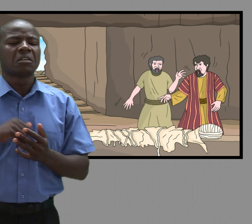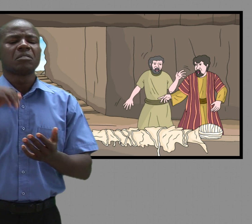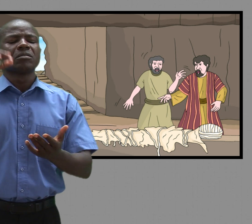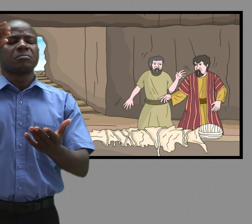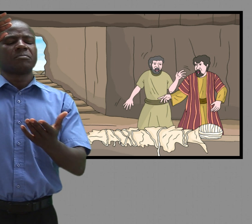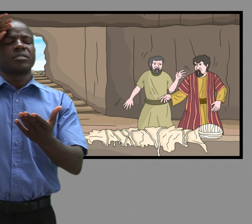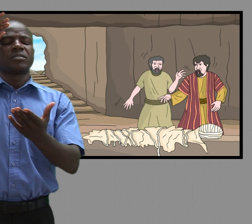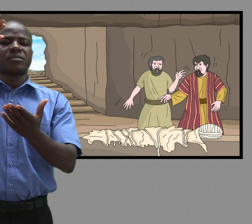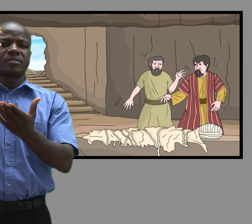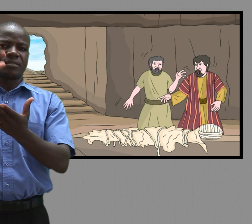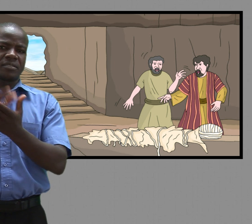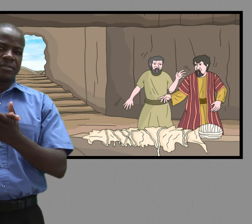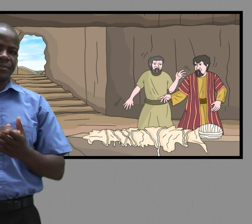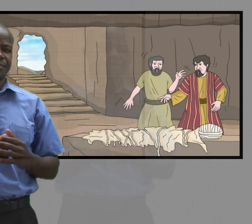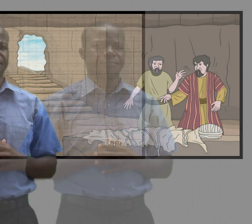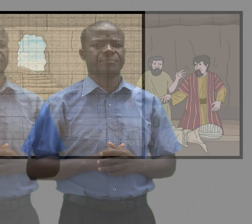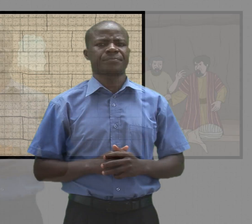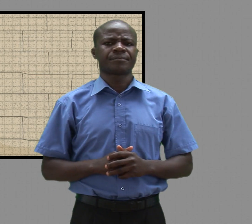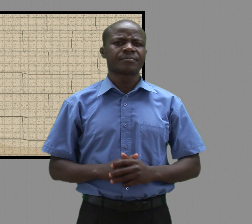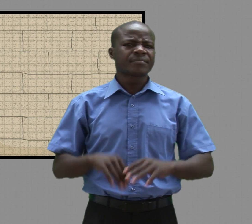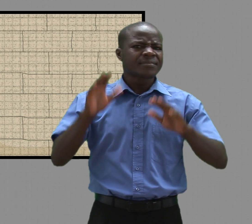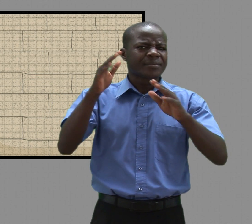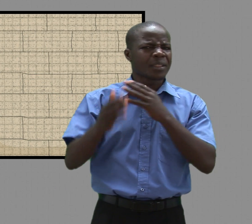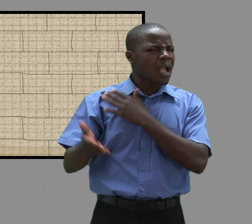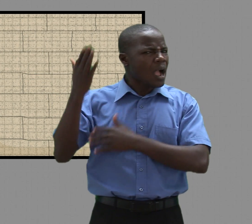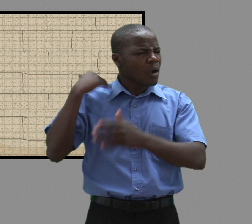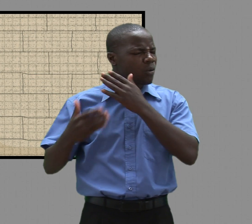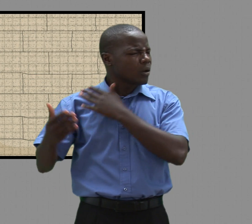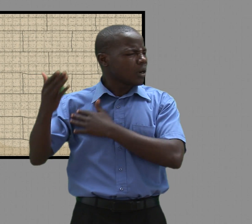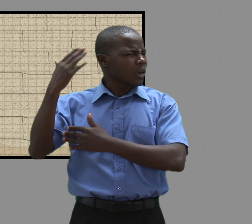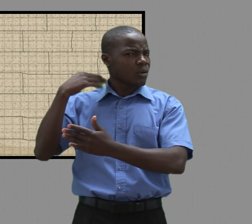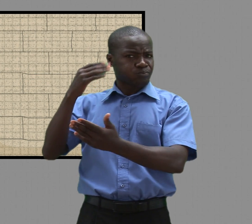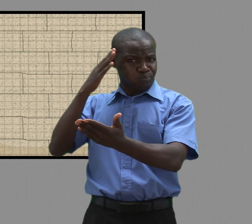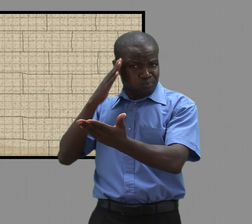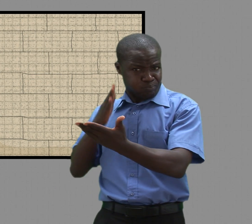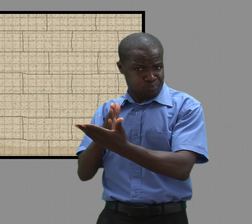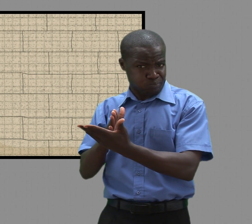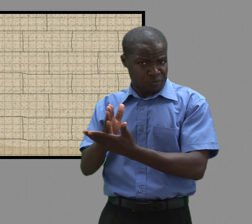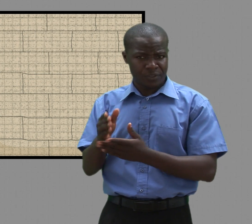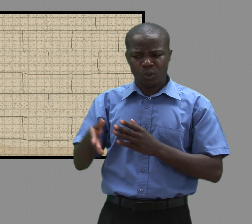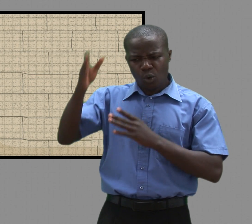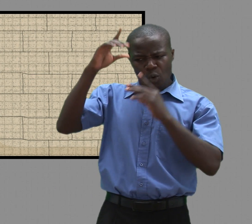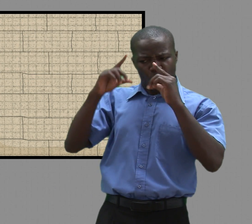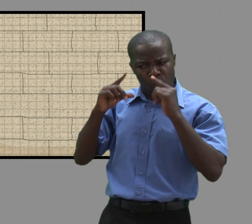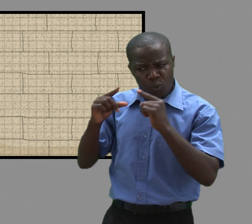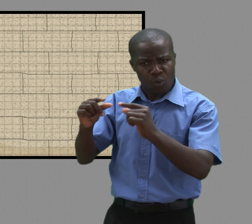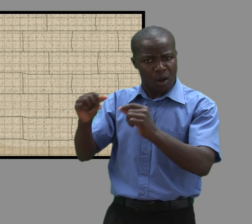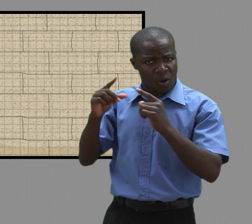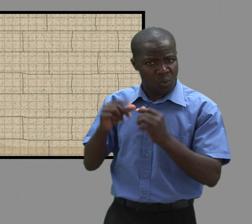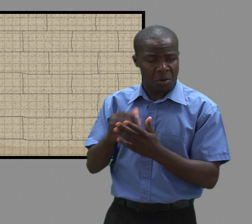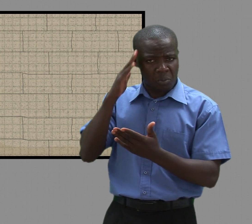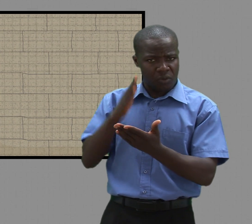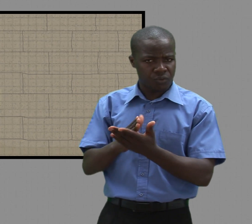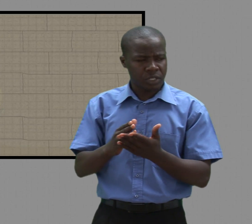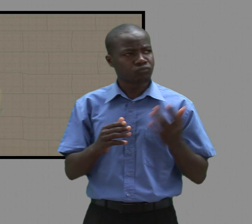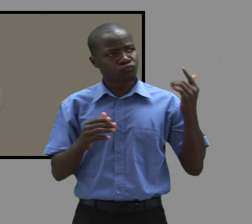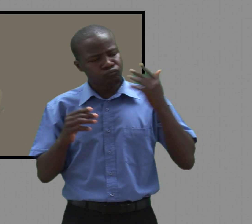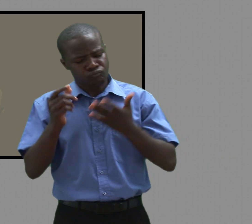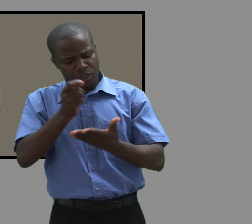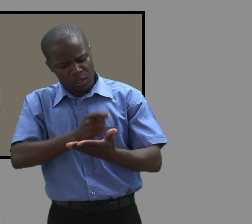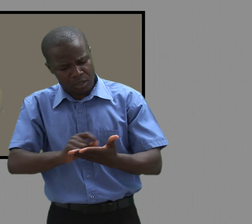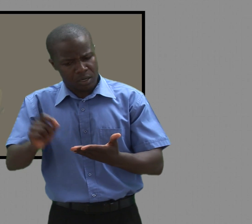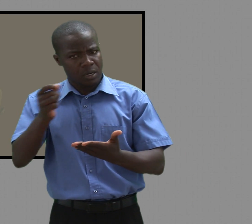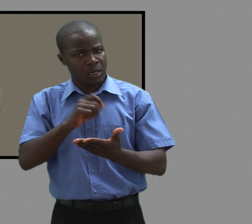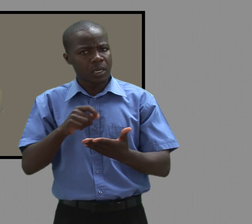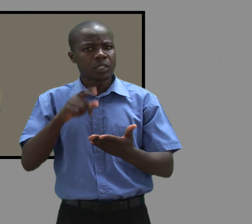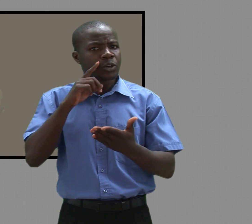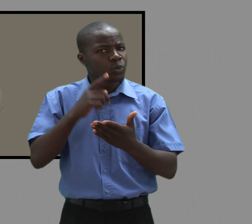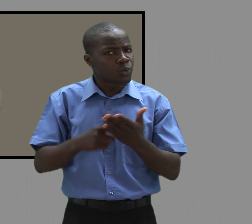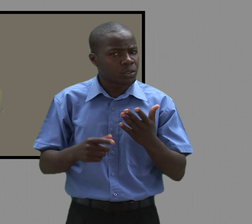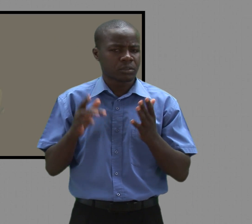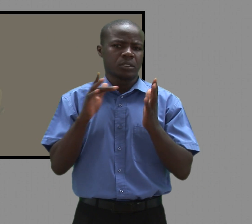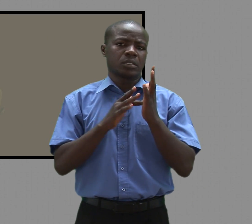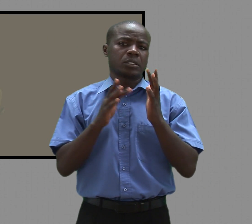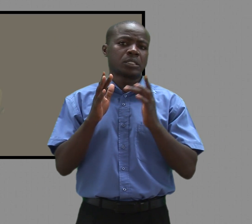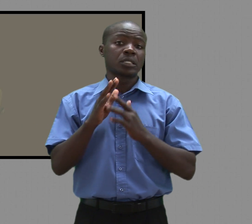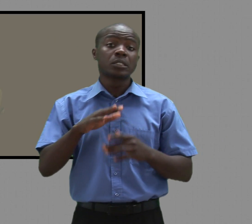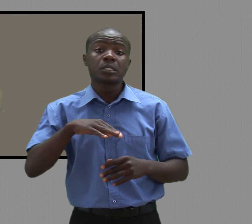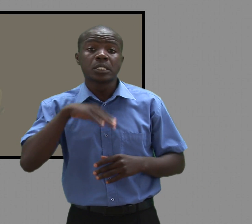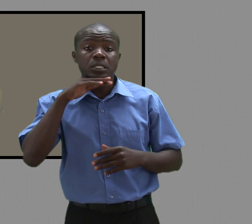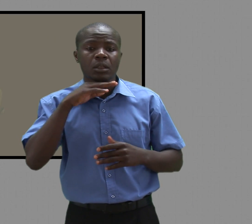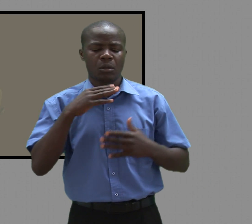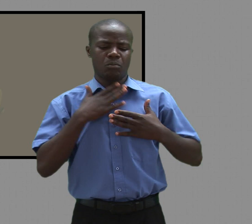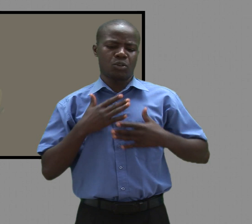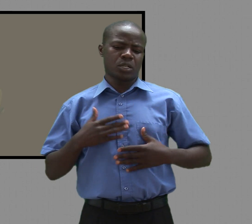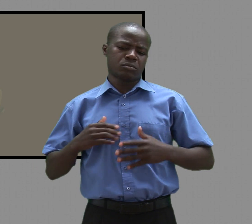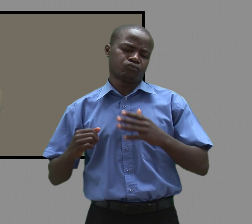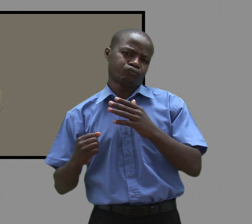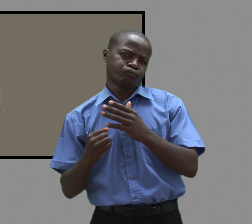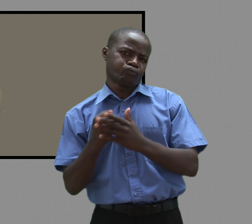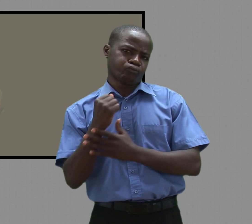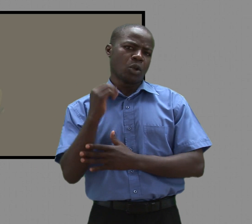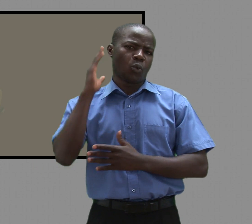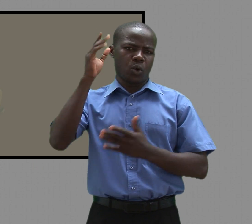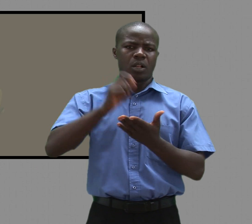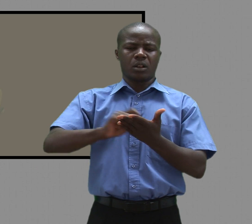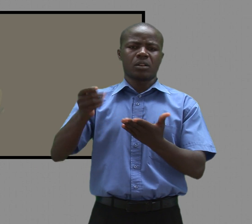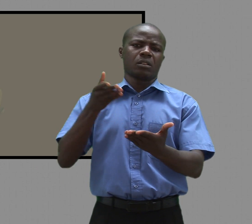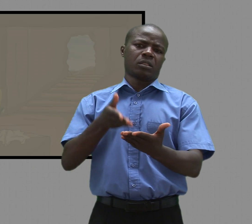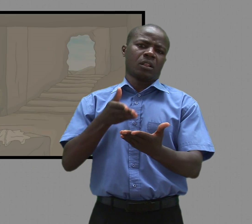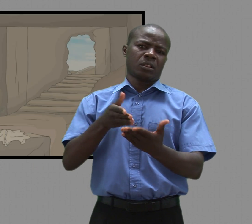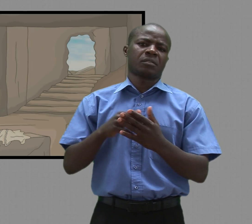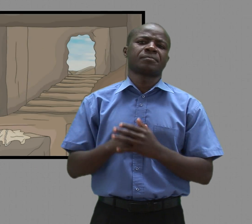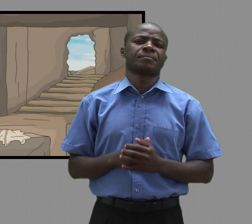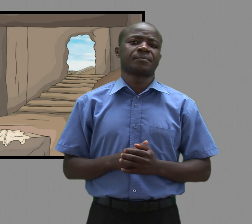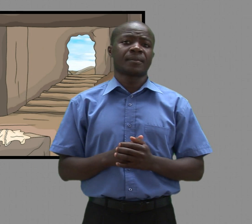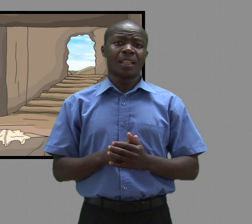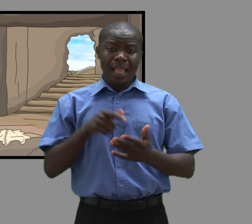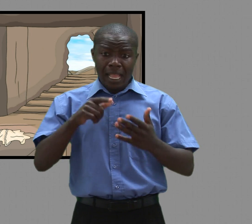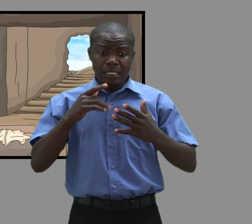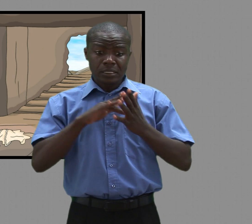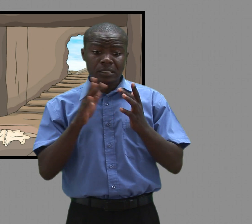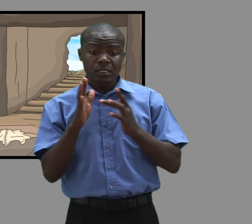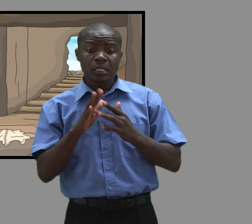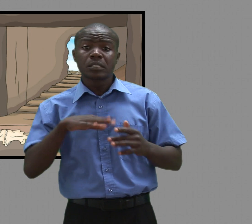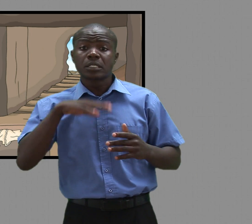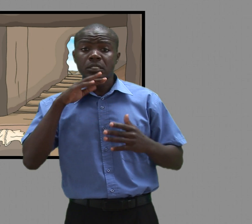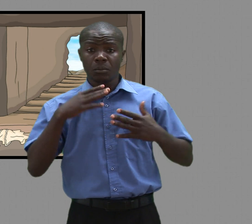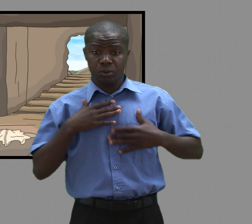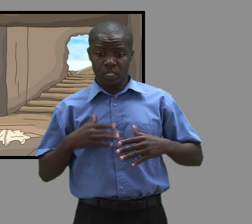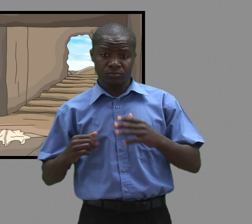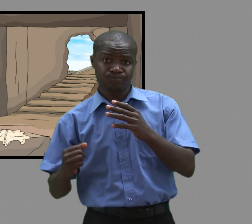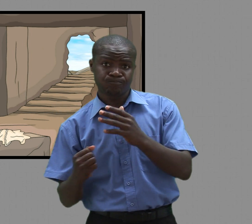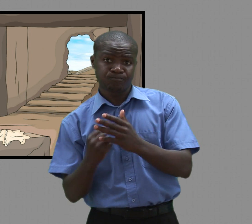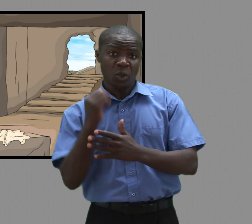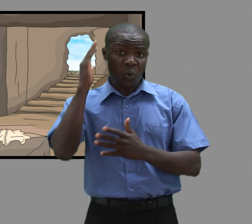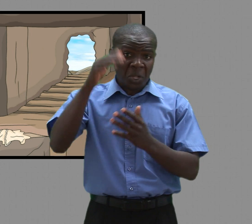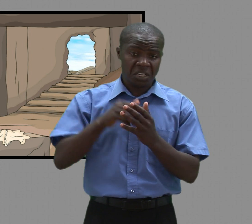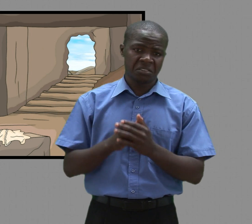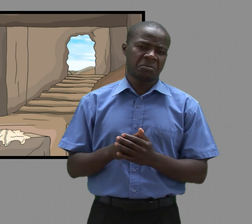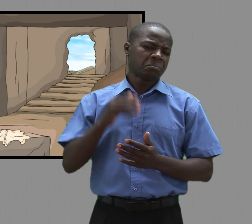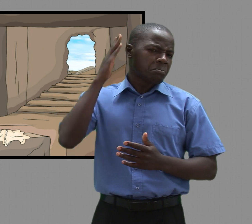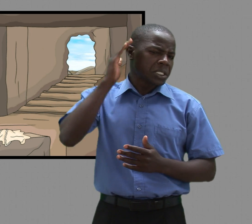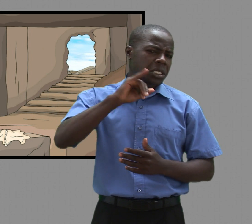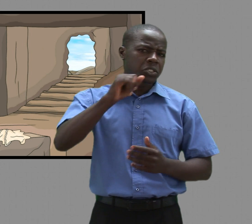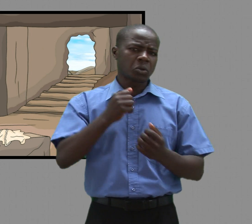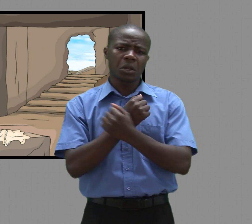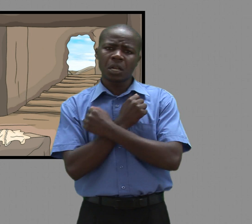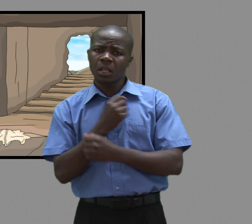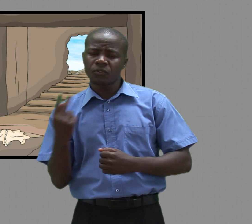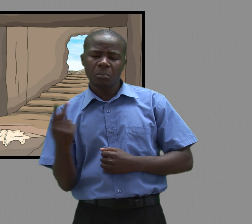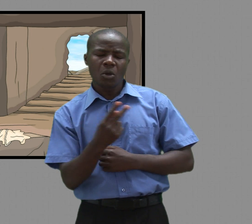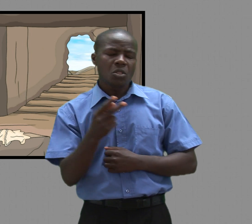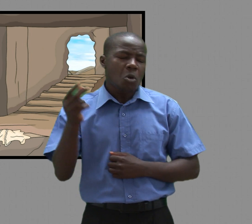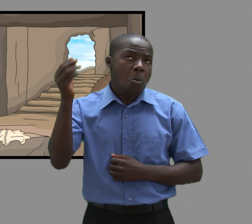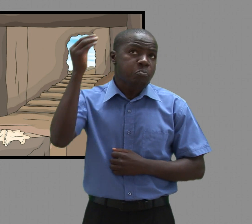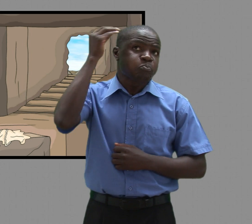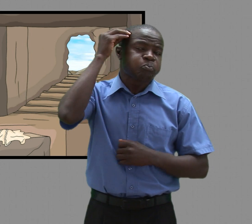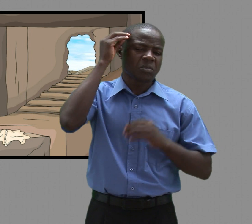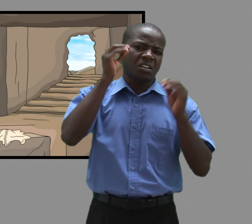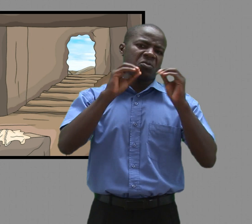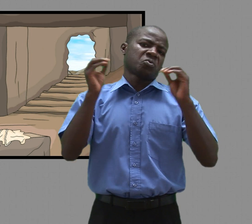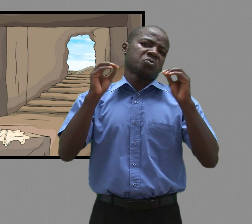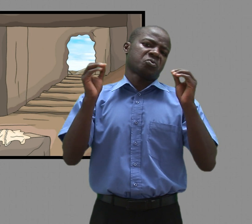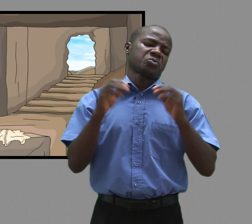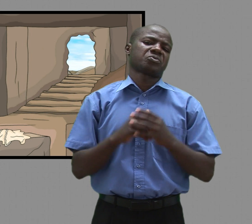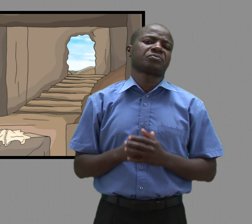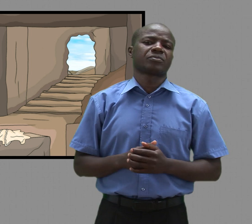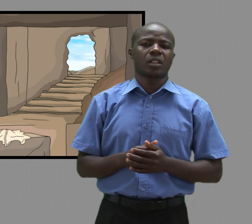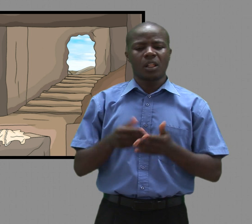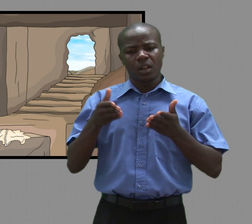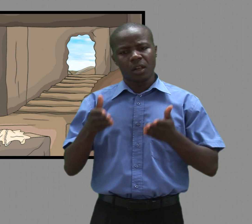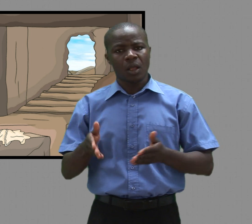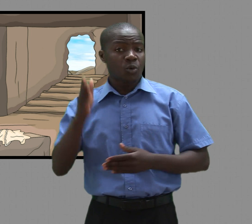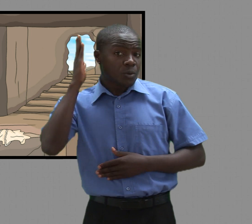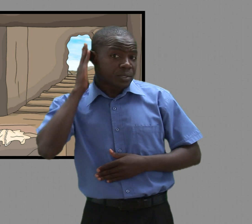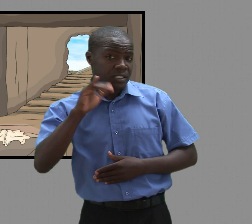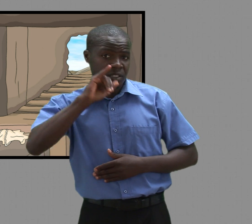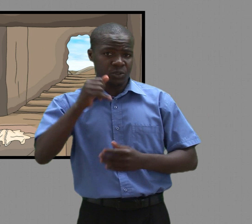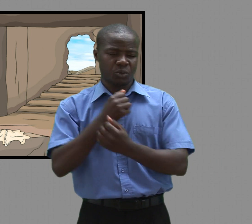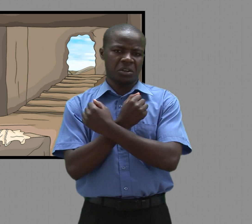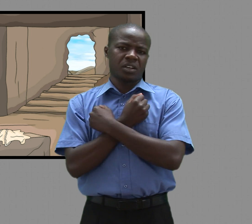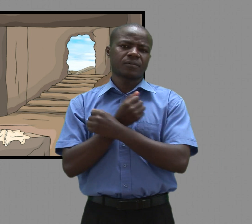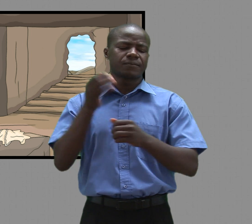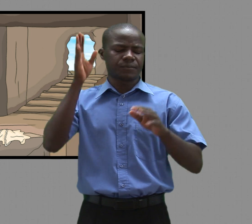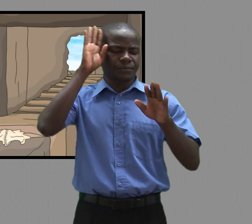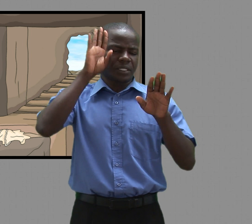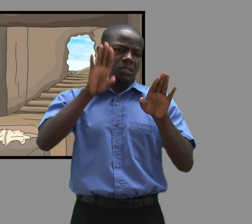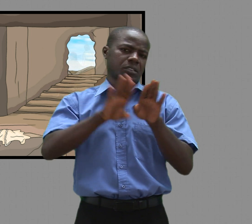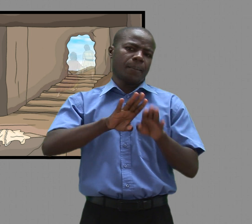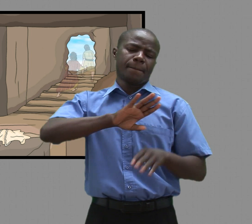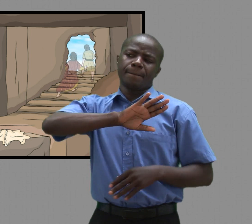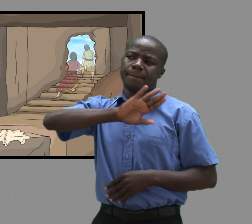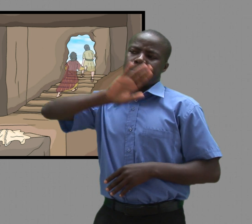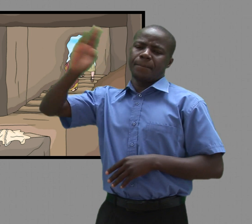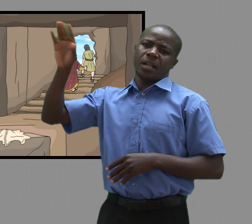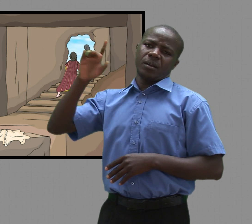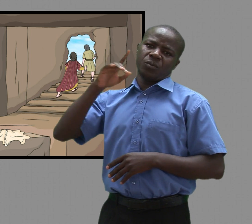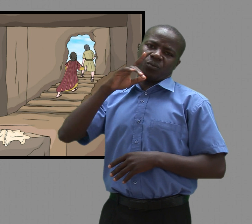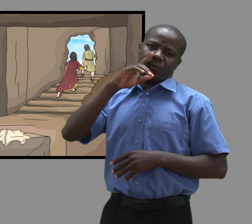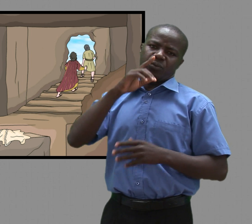For they still did not understand from the Scripture that Jesus had to rise from the dead.